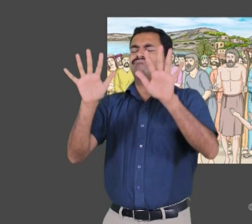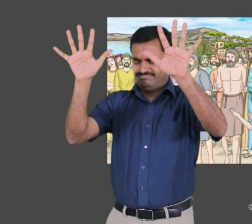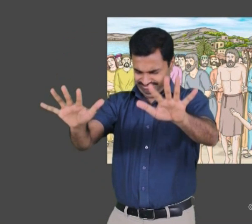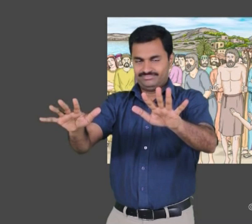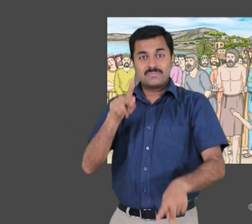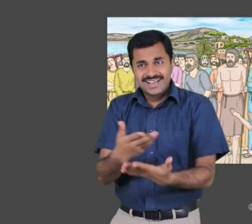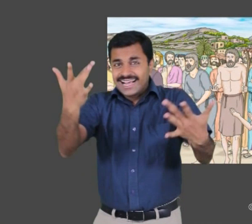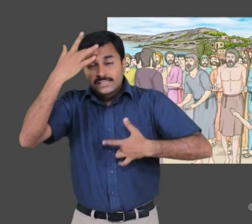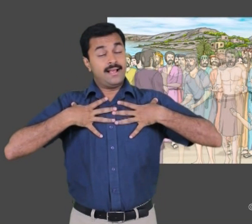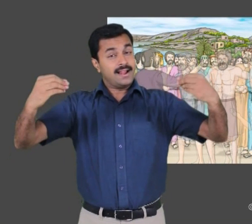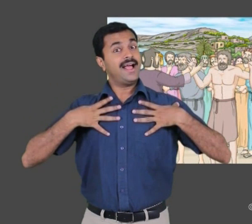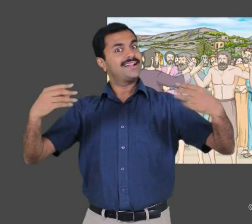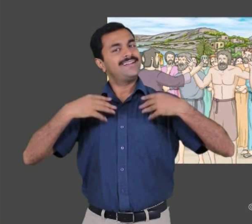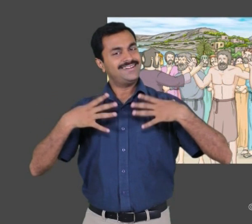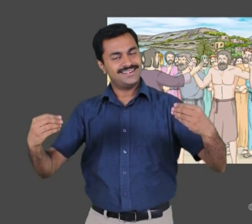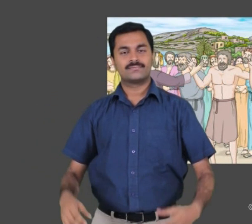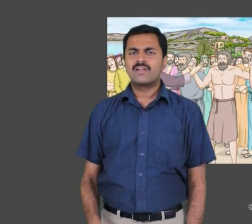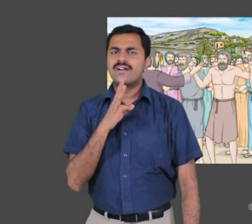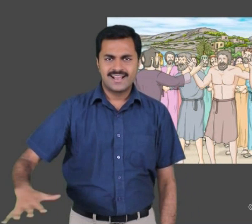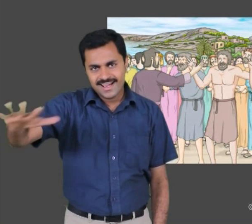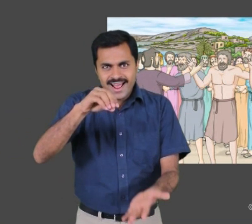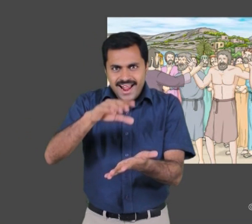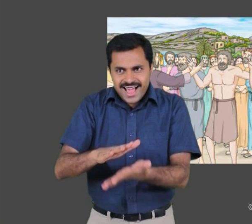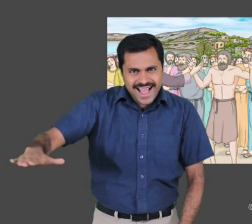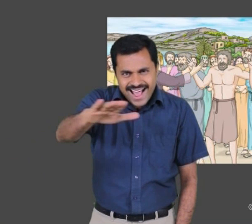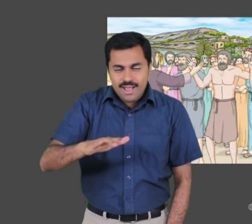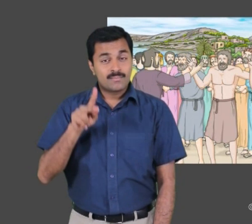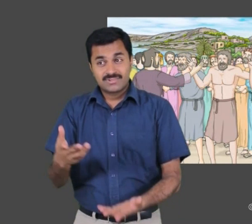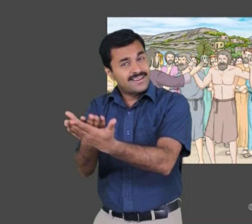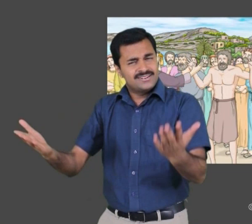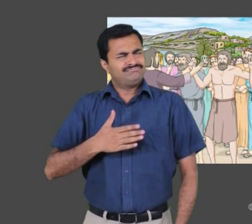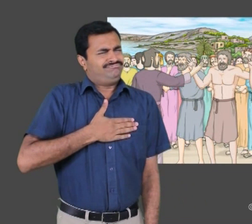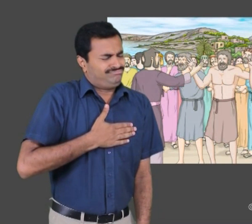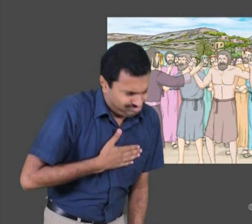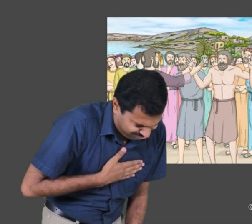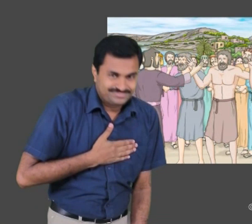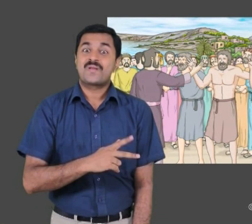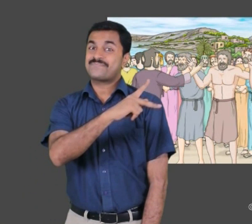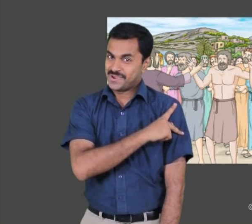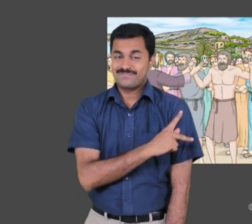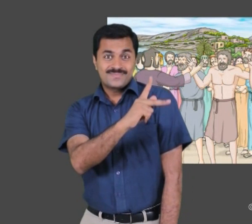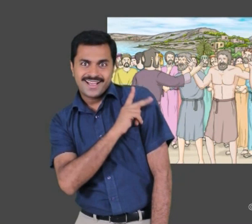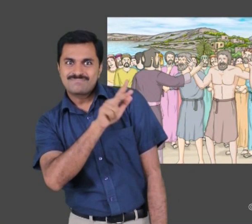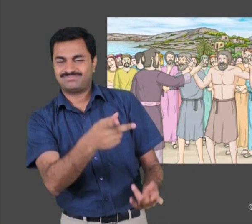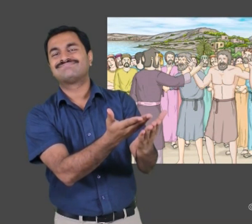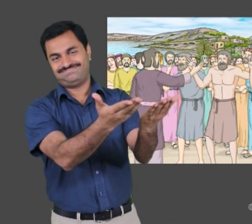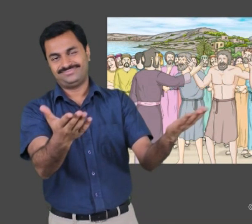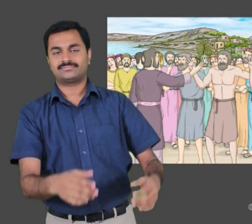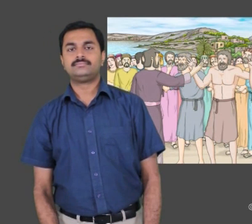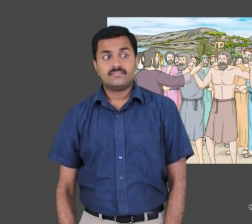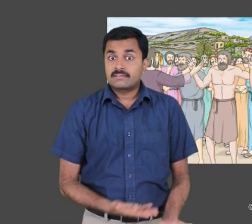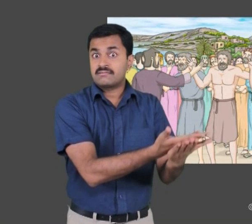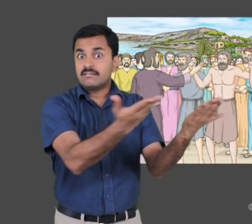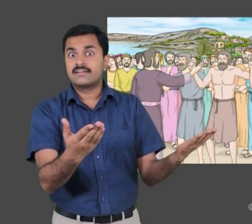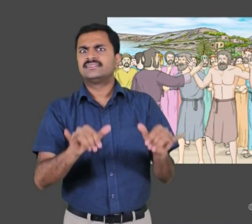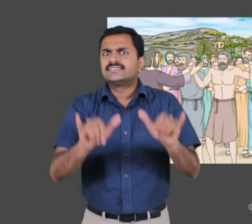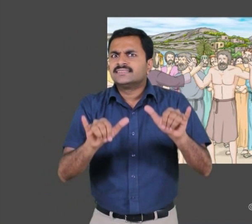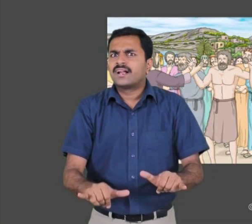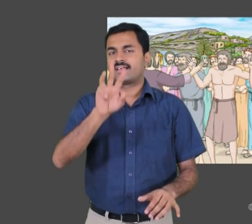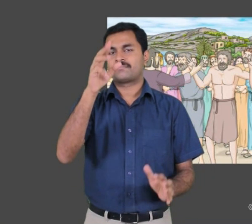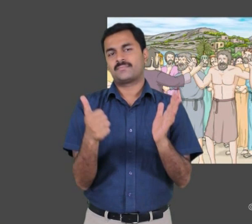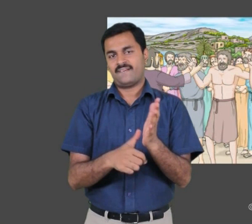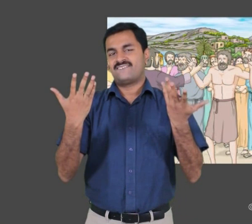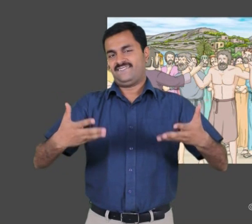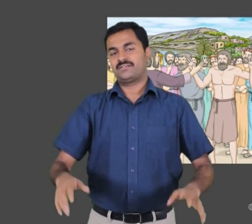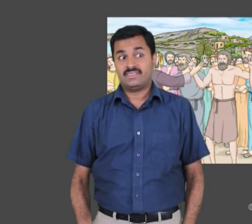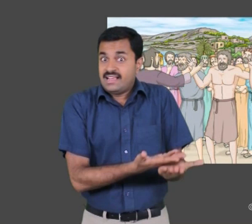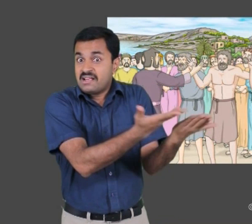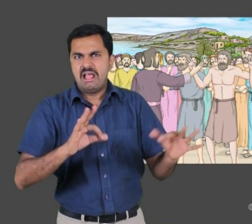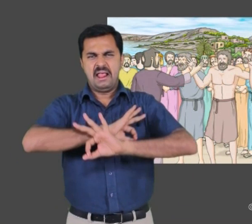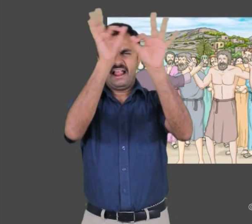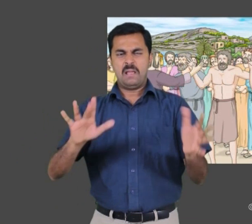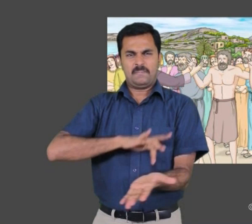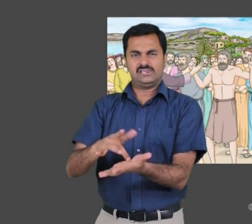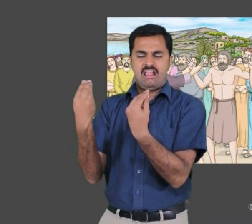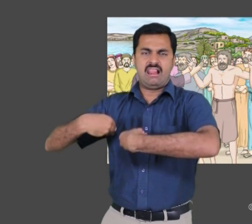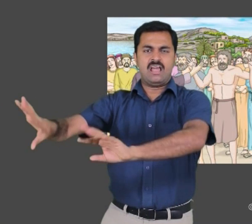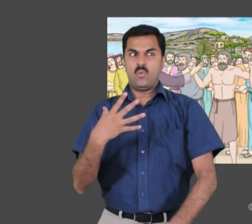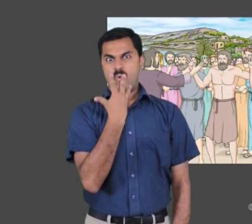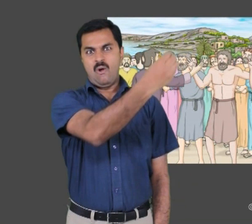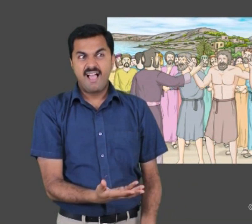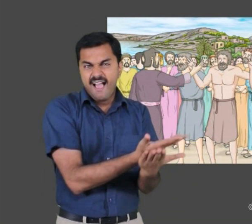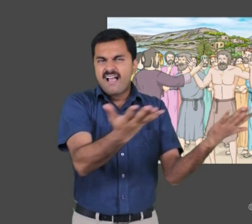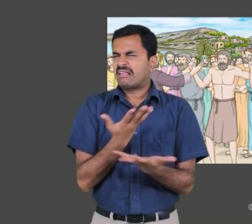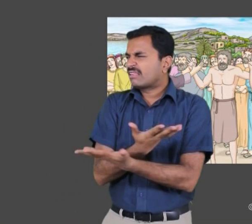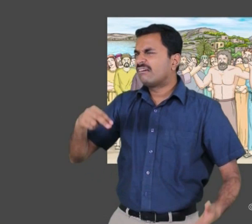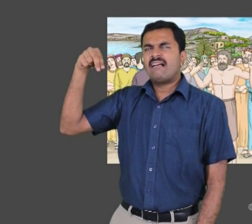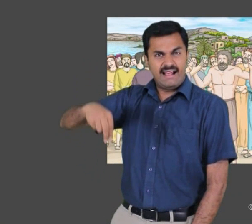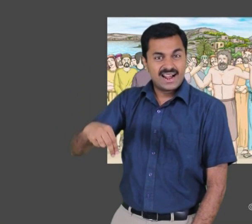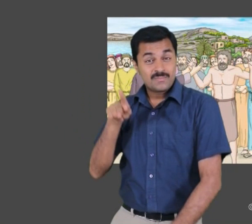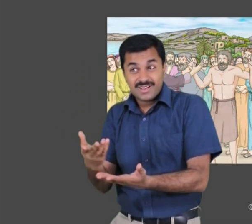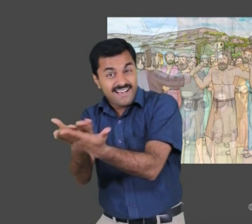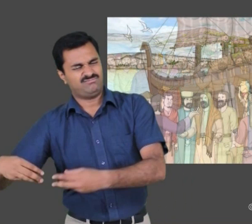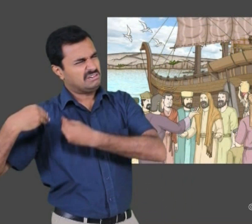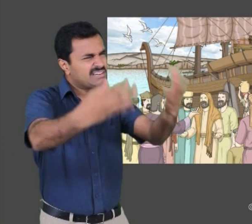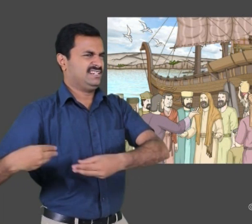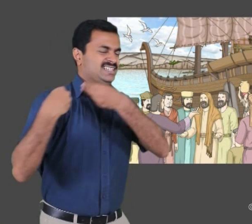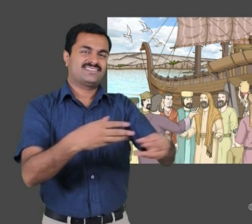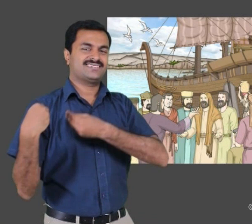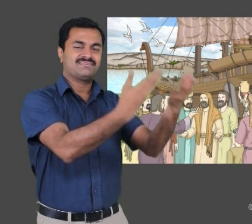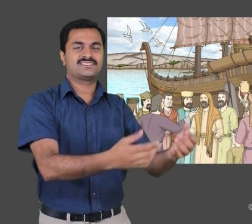The islanders honored us in many ways and supplied our needs when we were ready to sail.